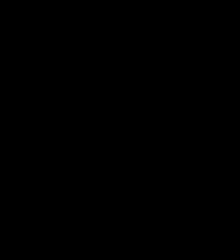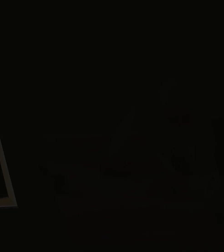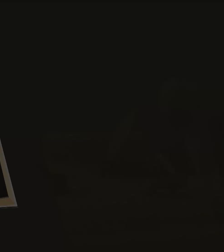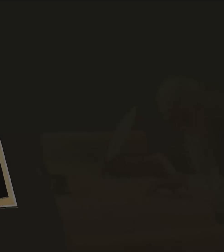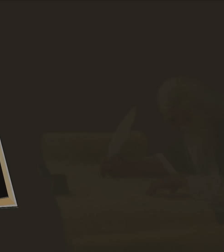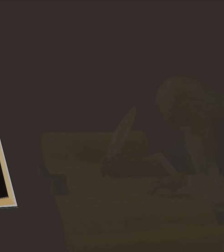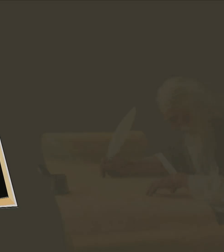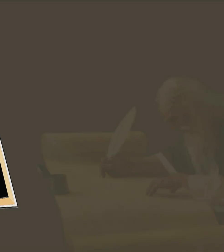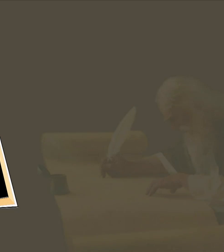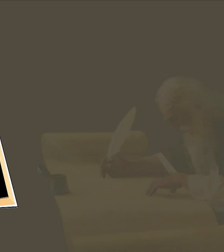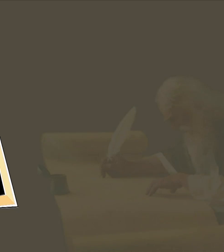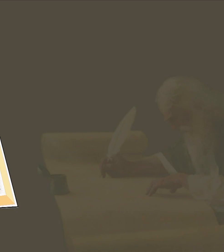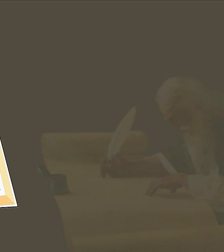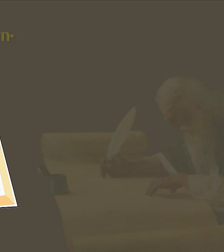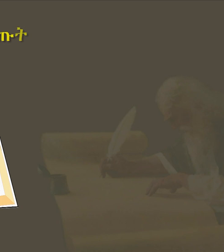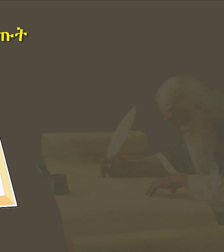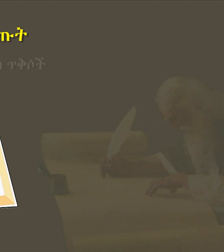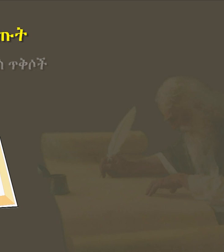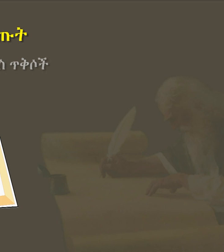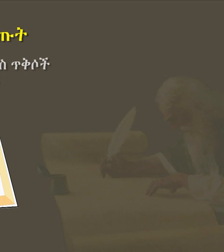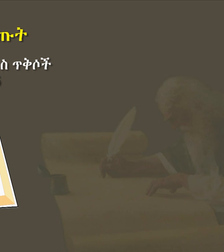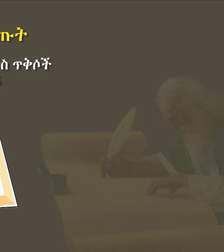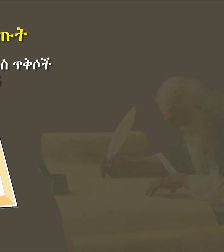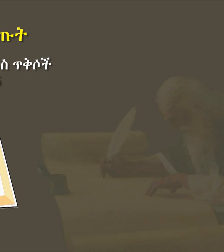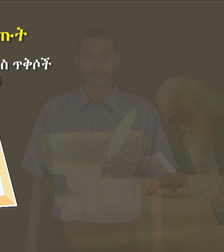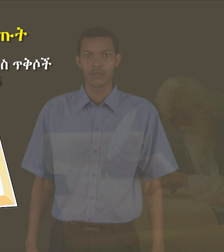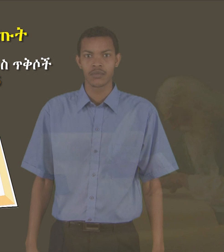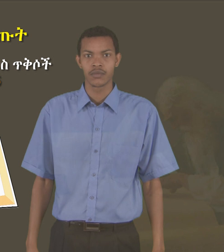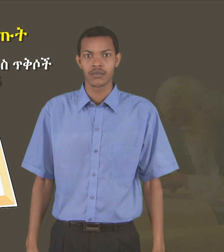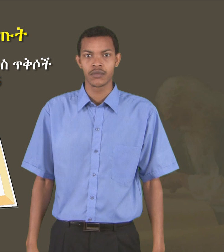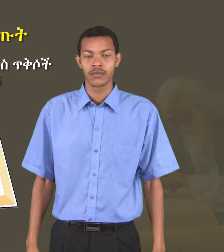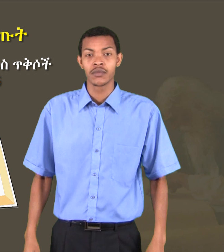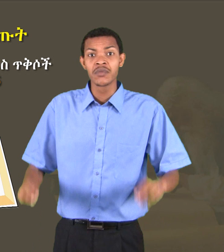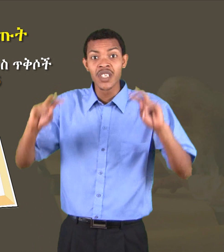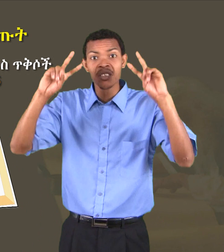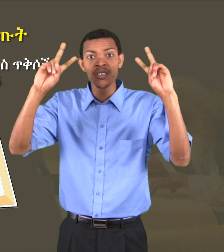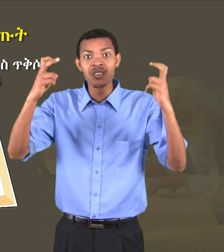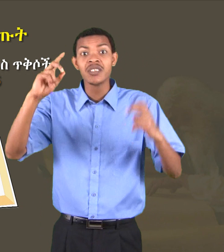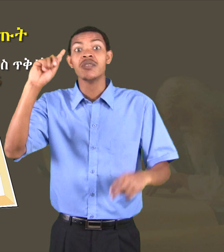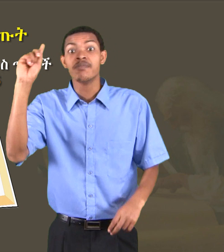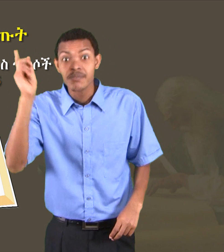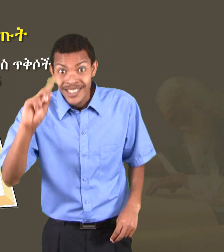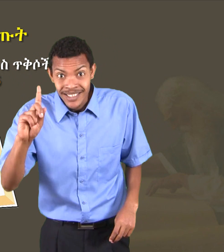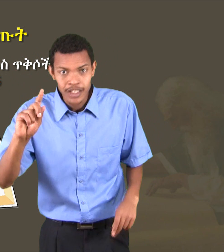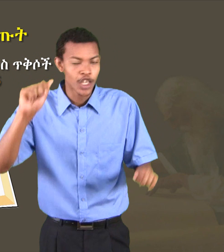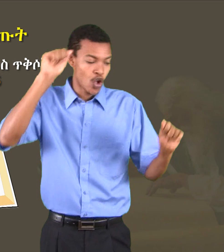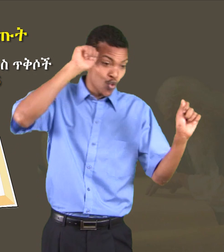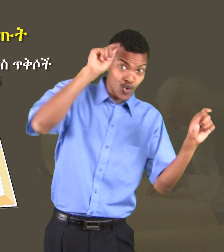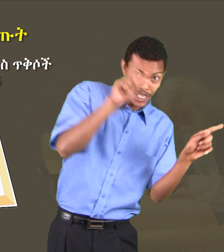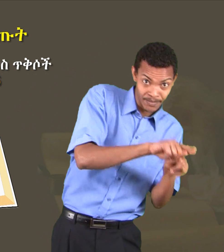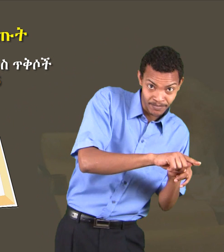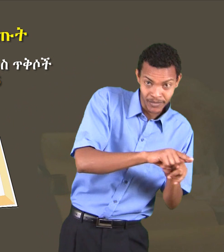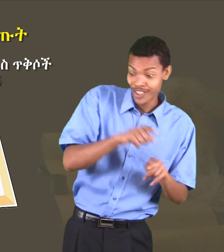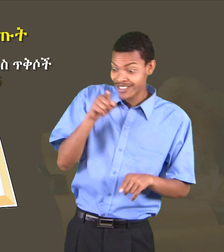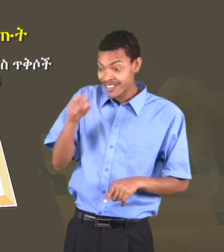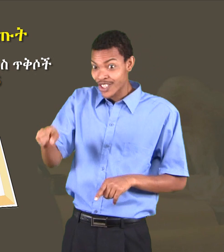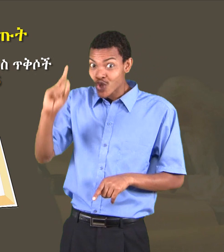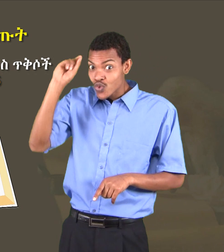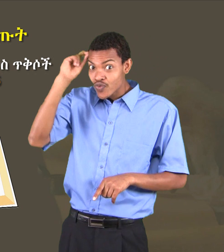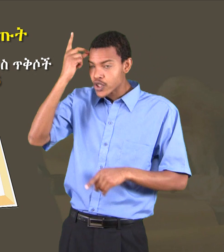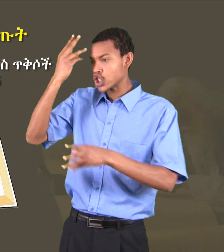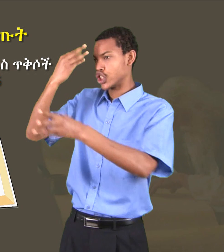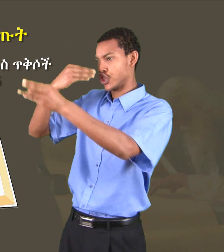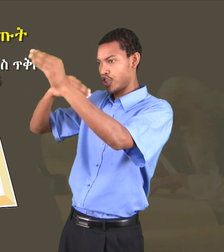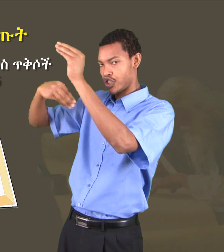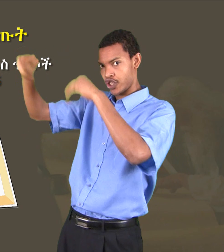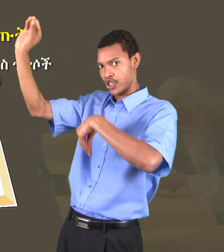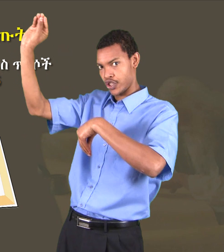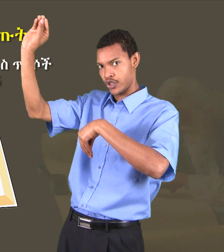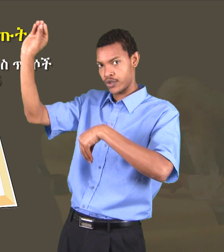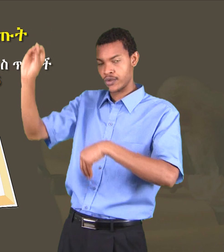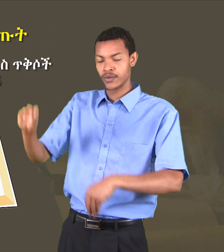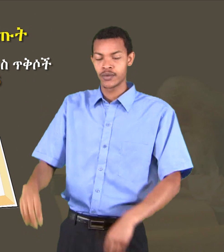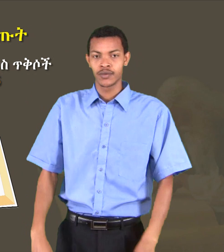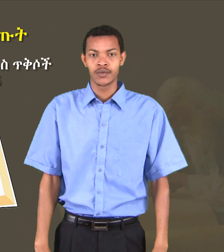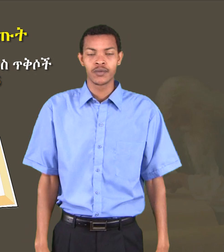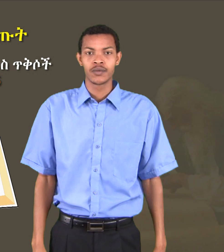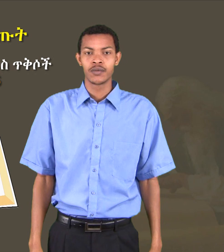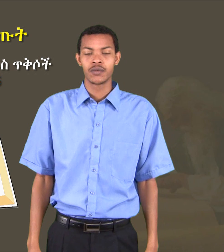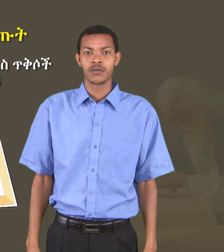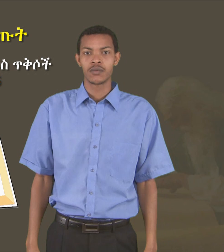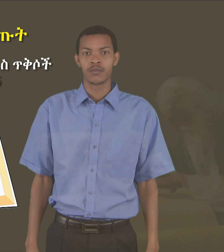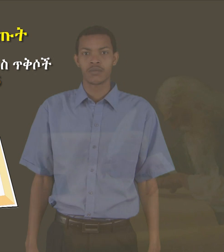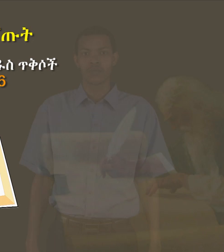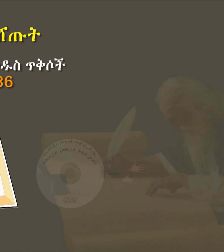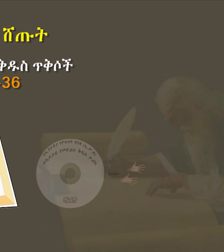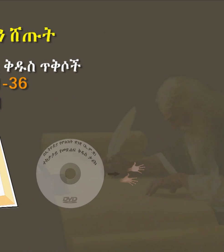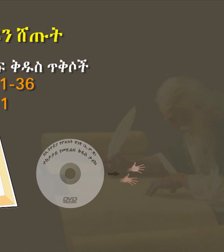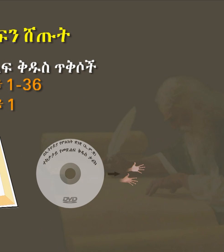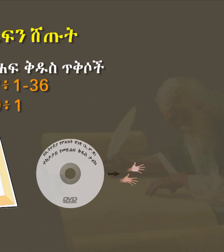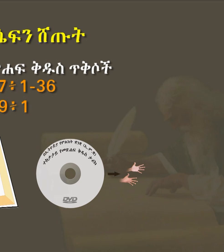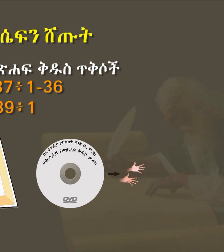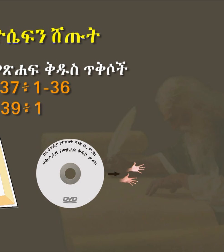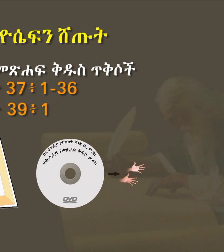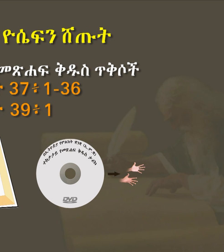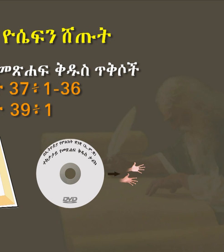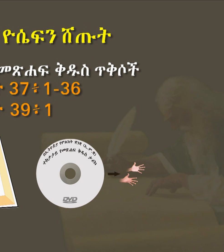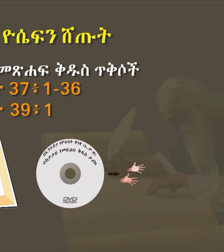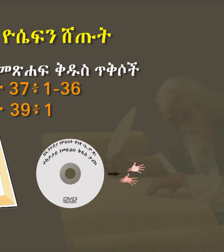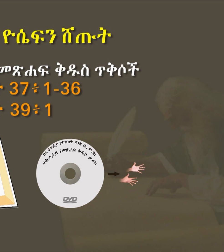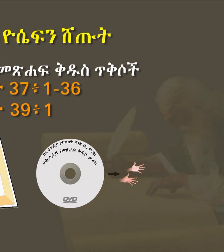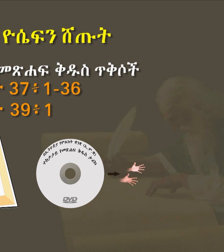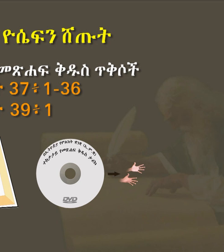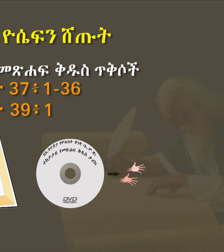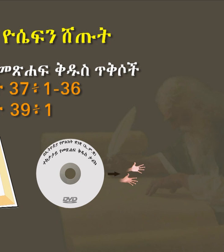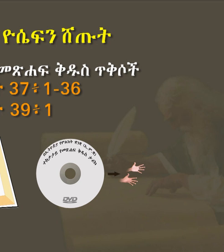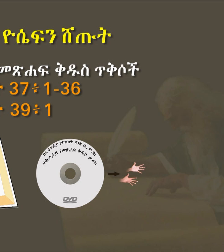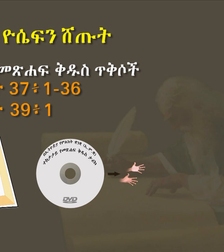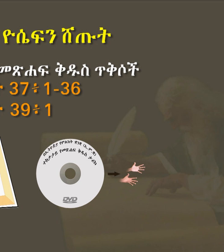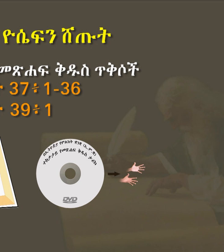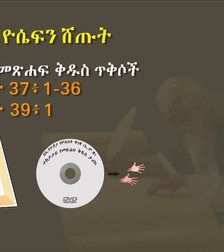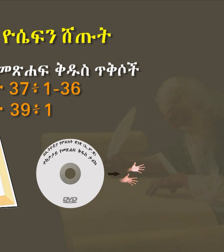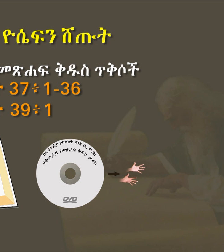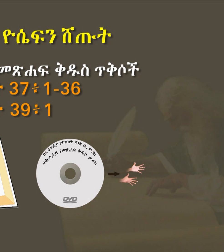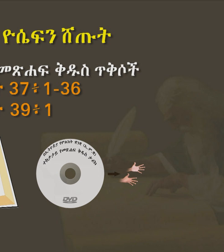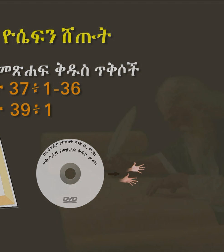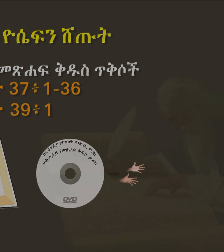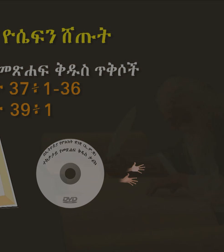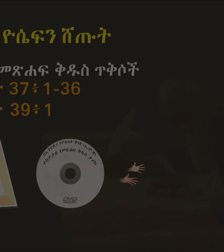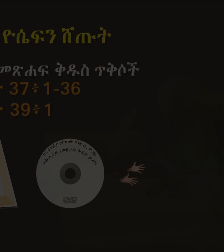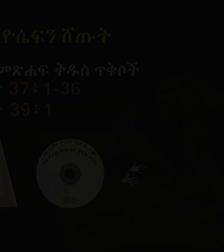Joseph's brothers betray him